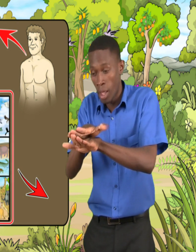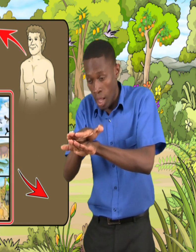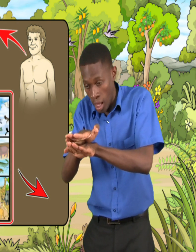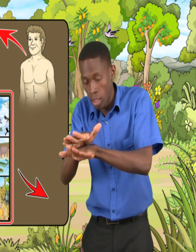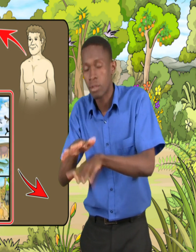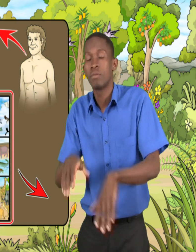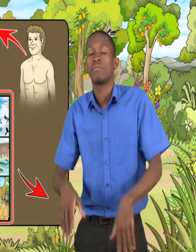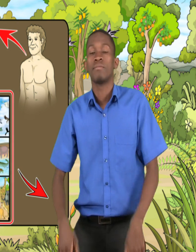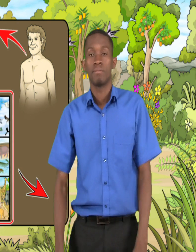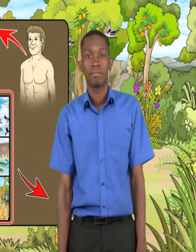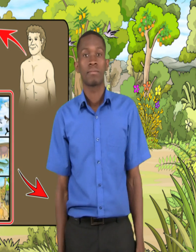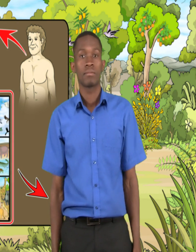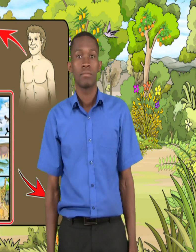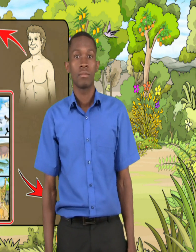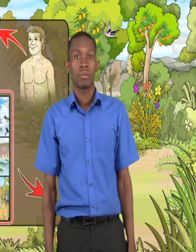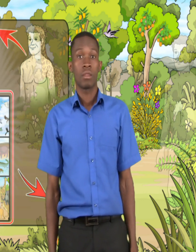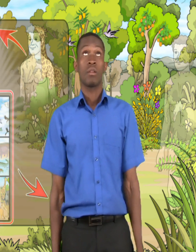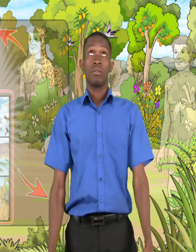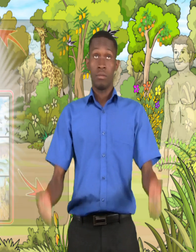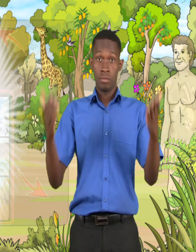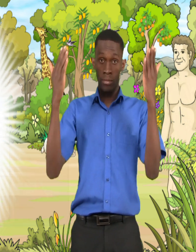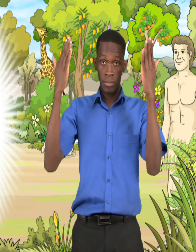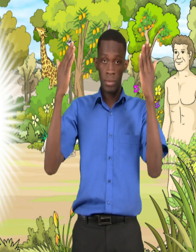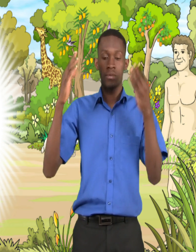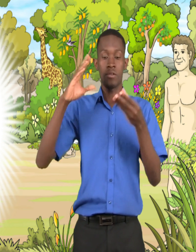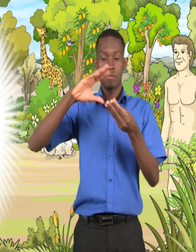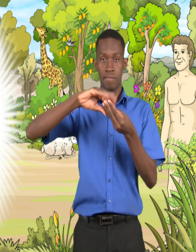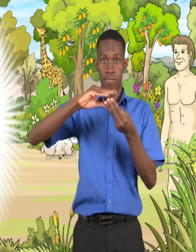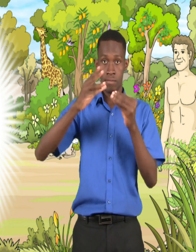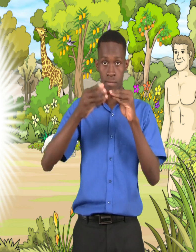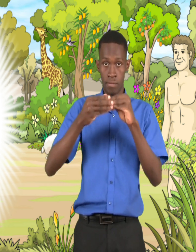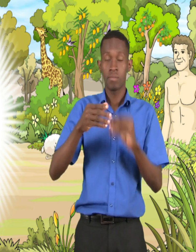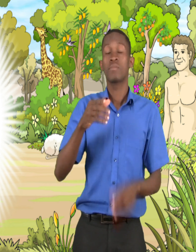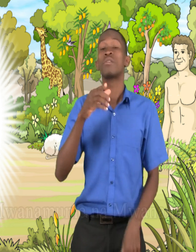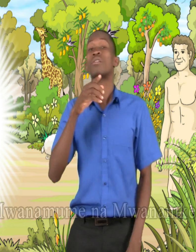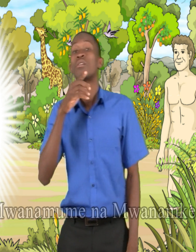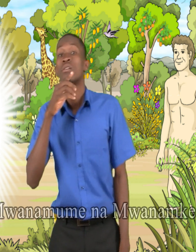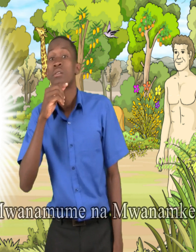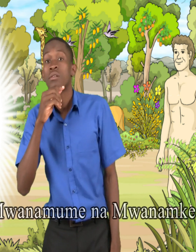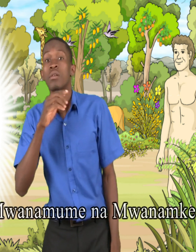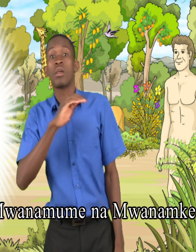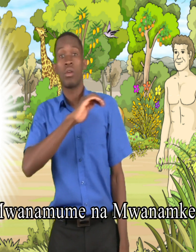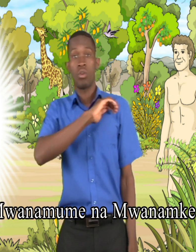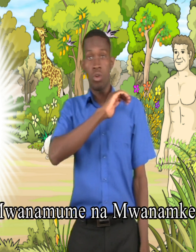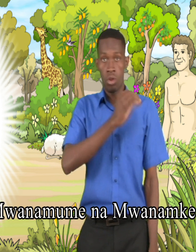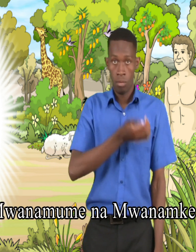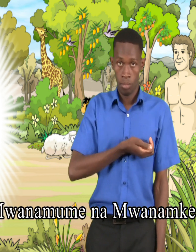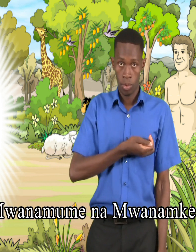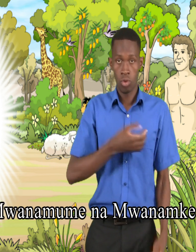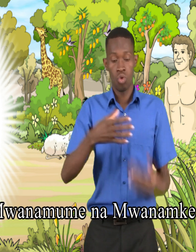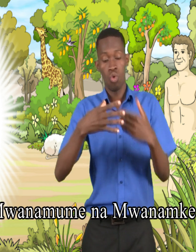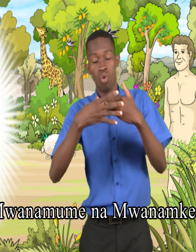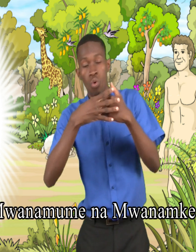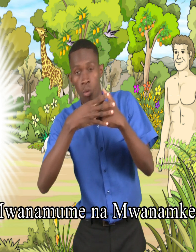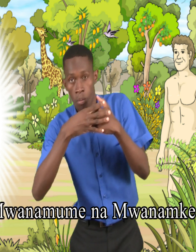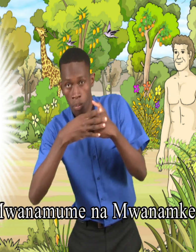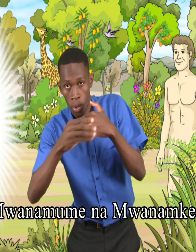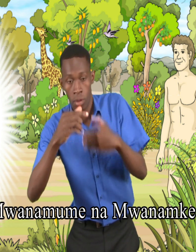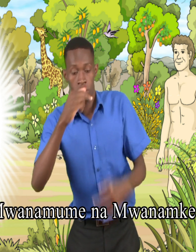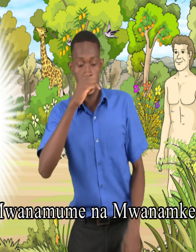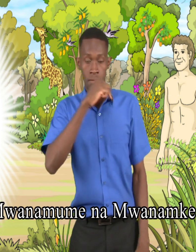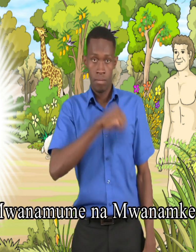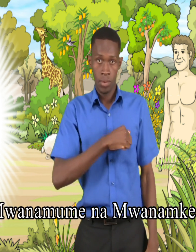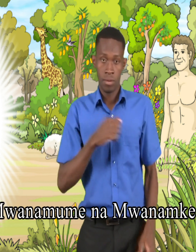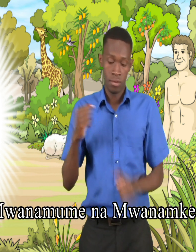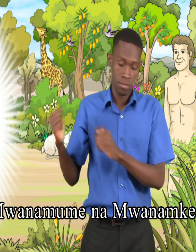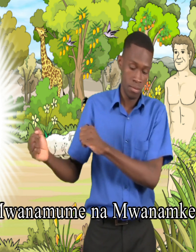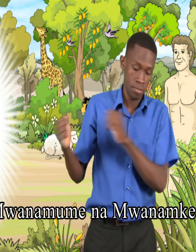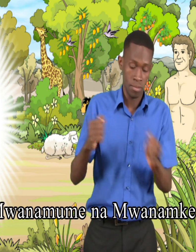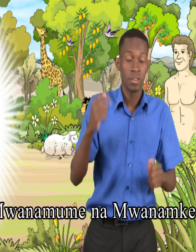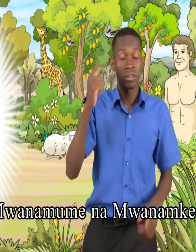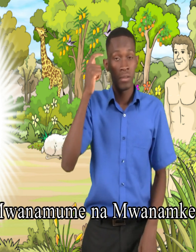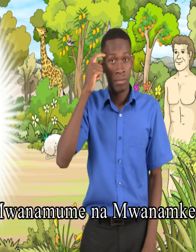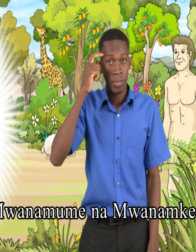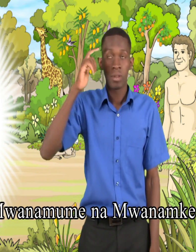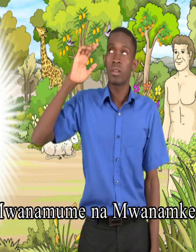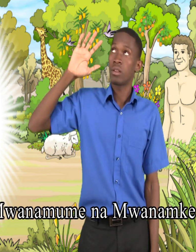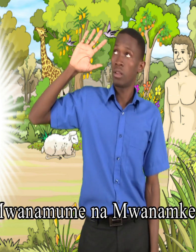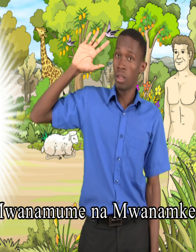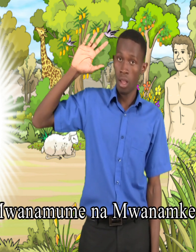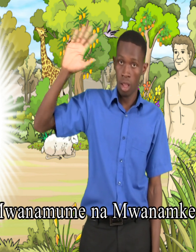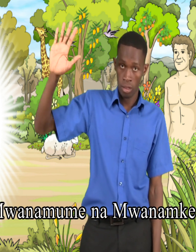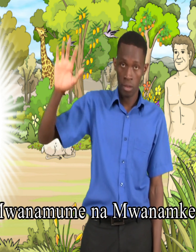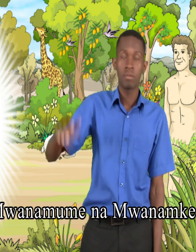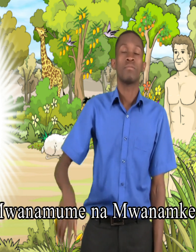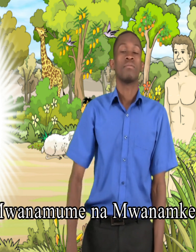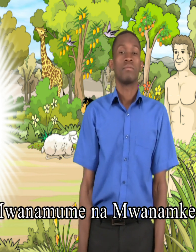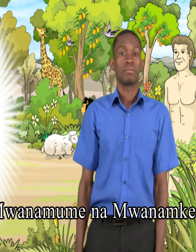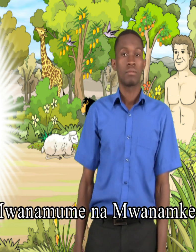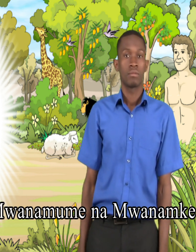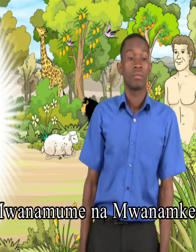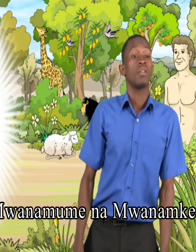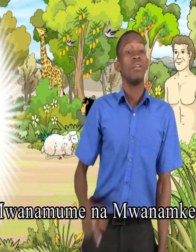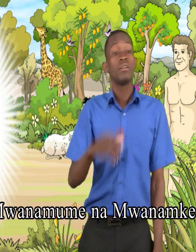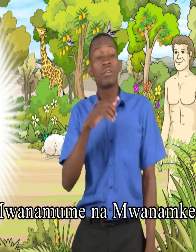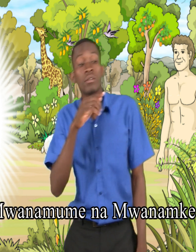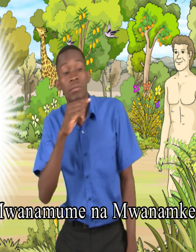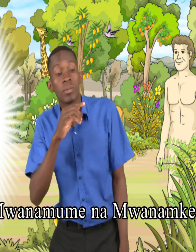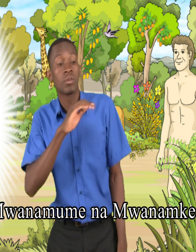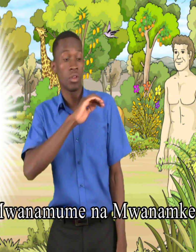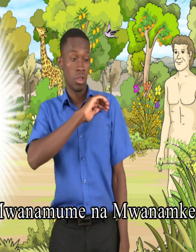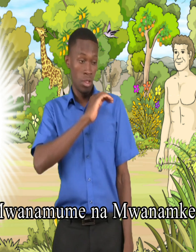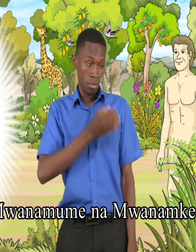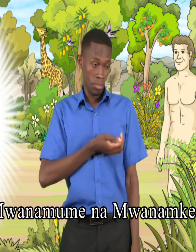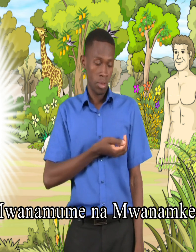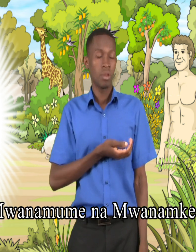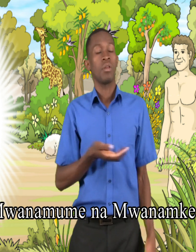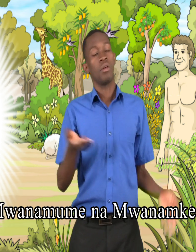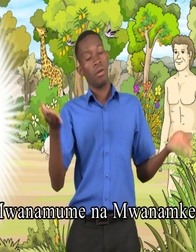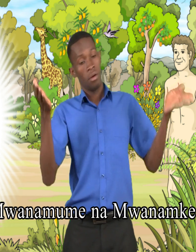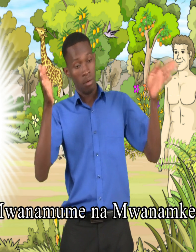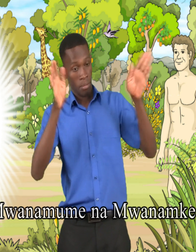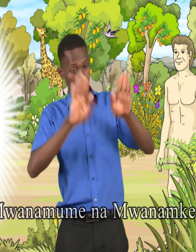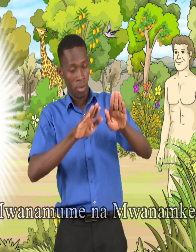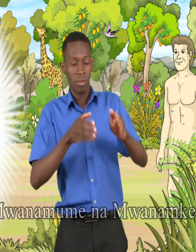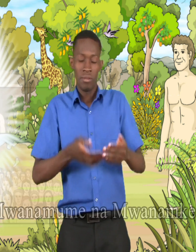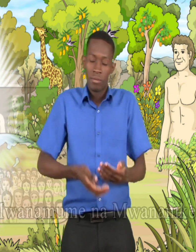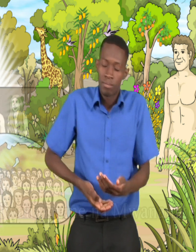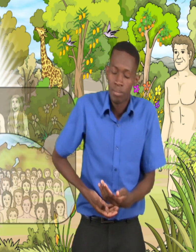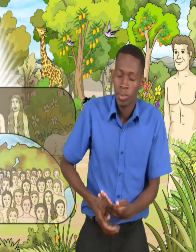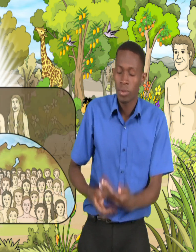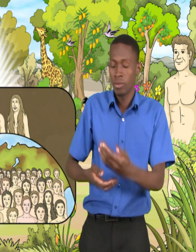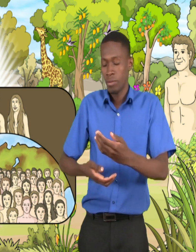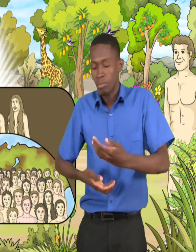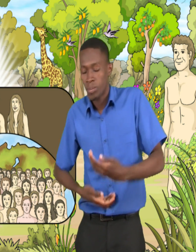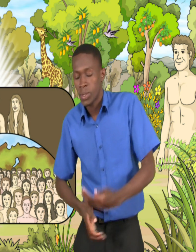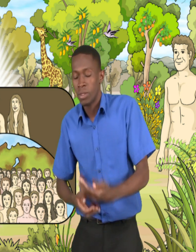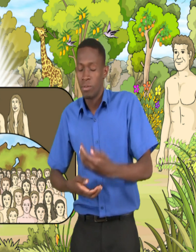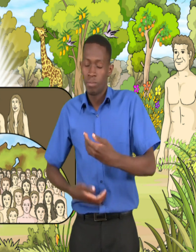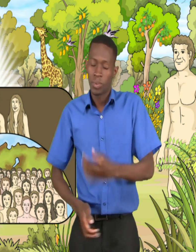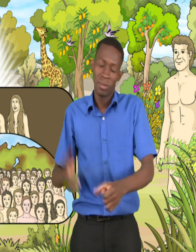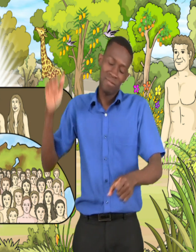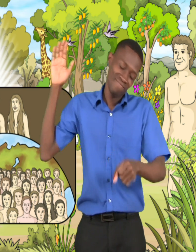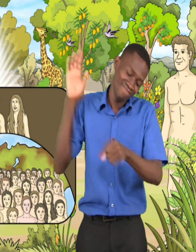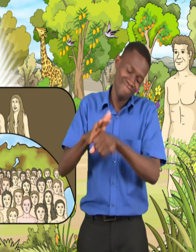male and female He created them.